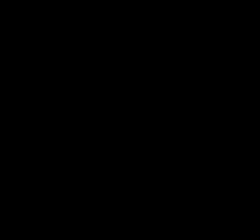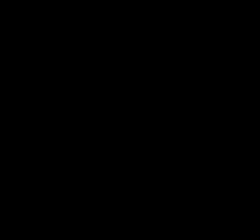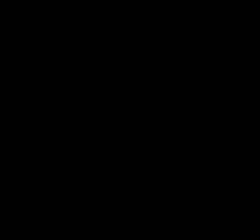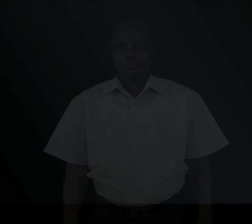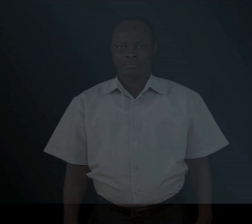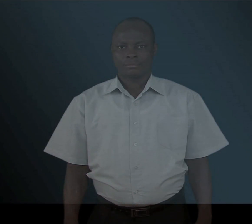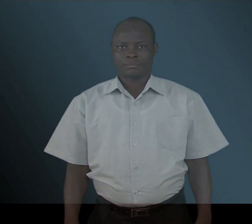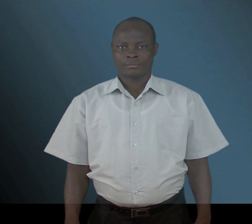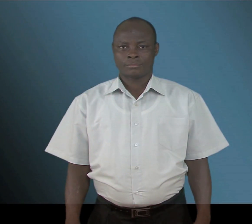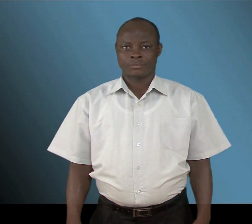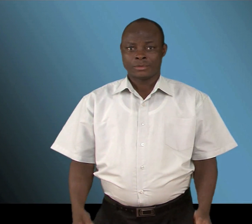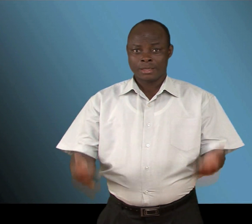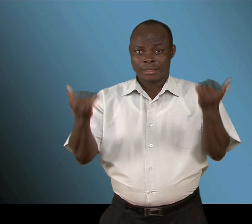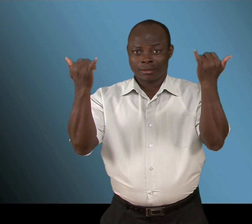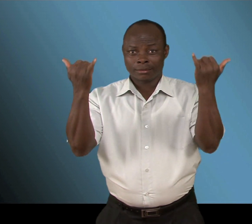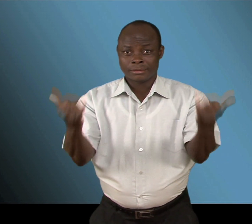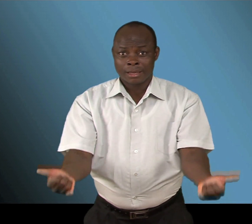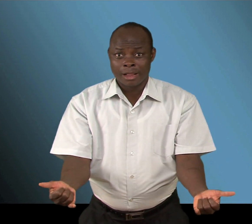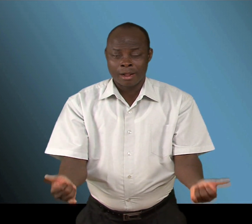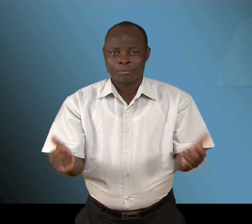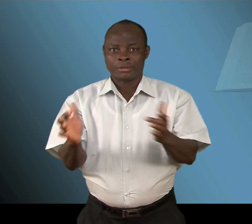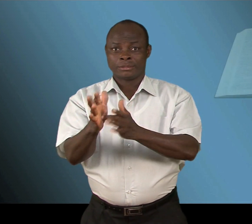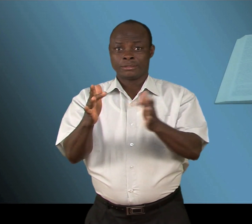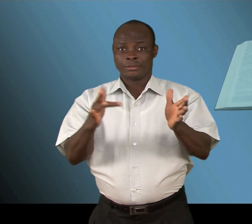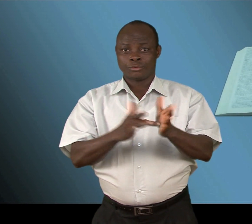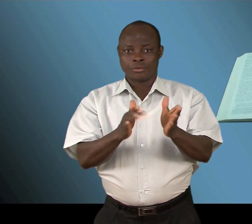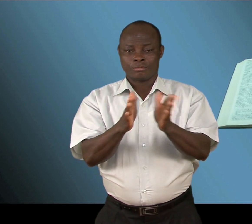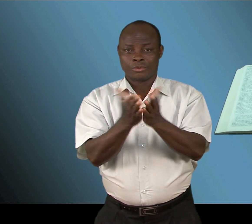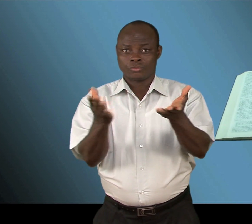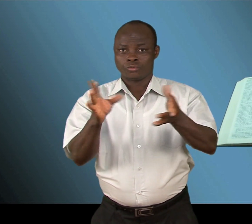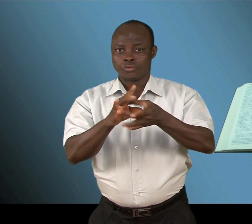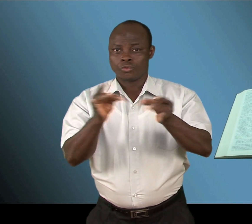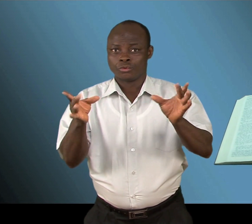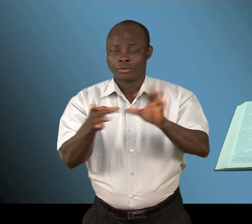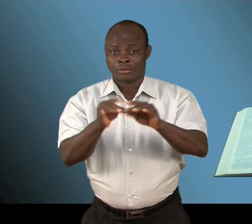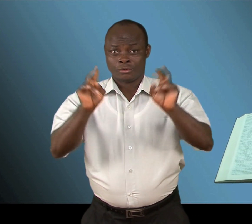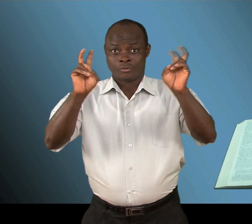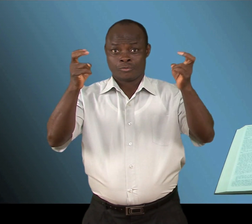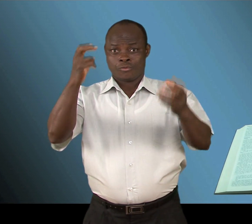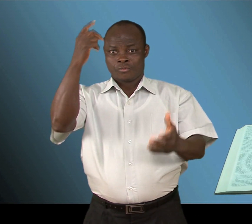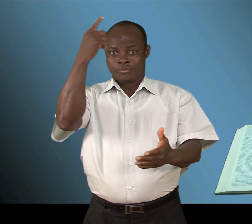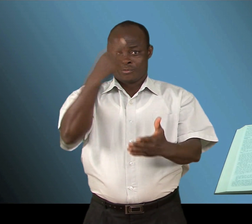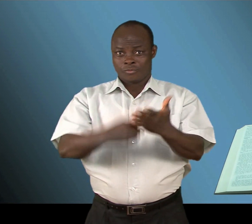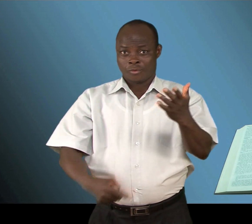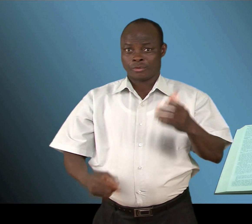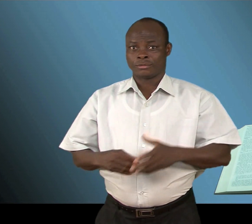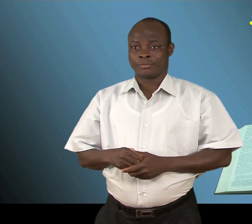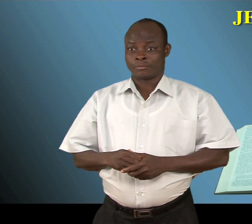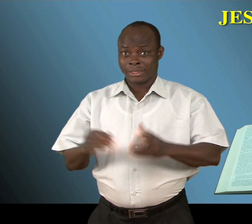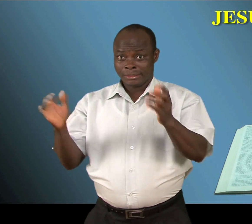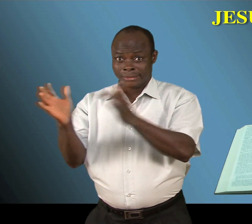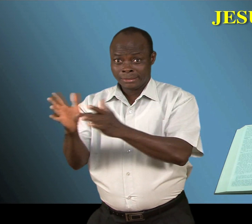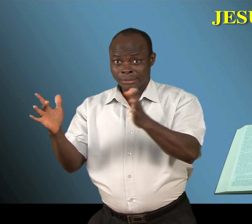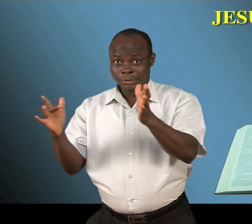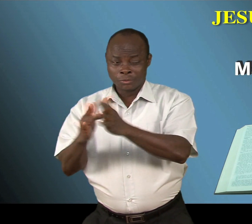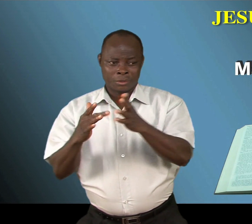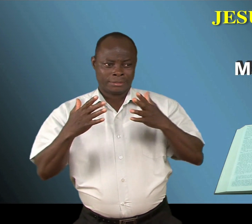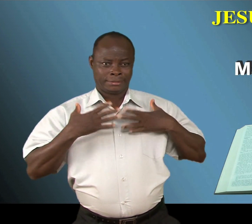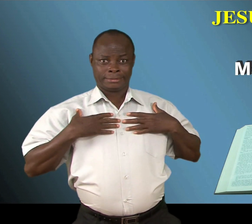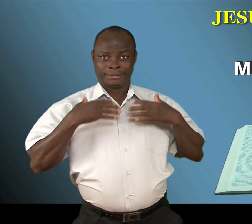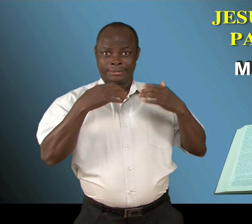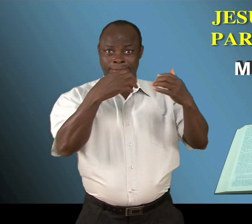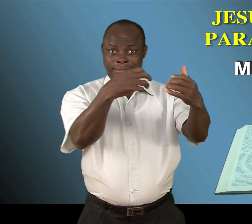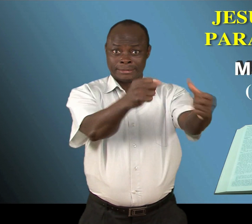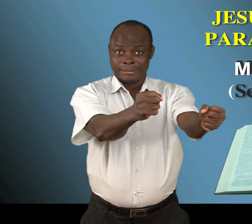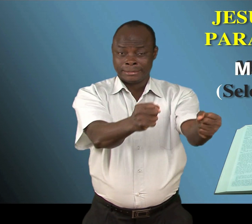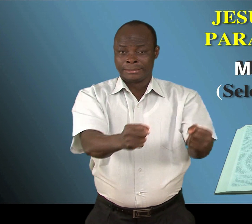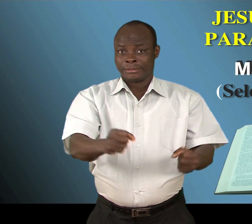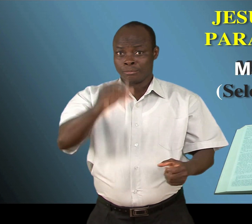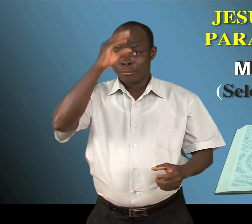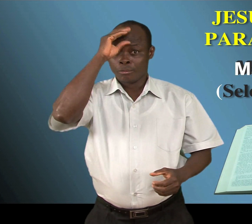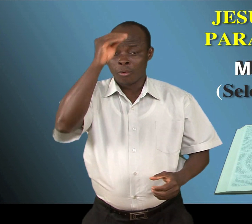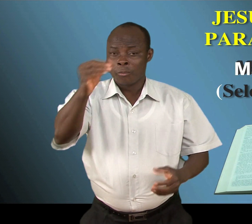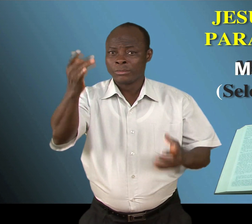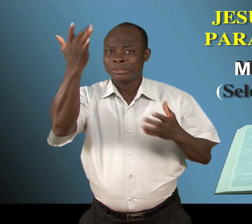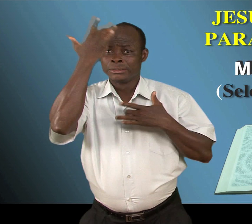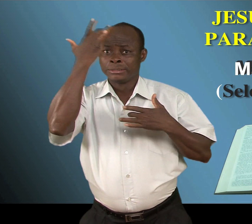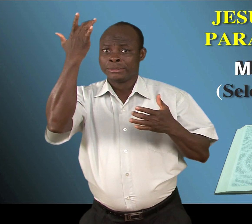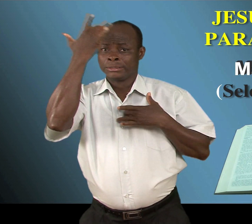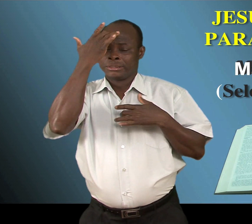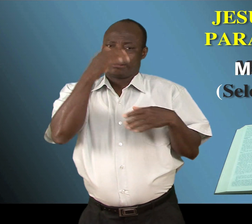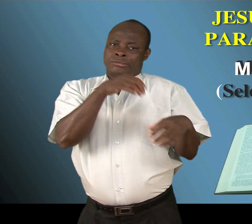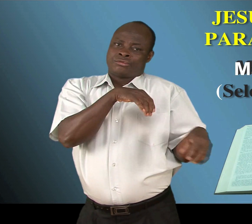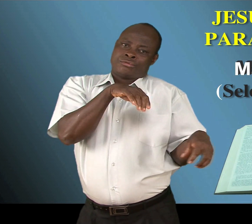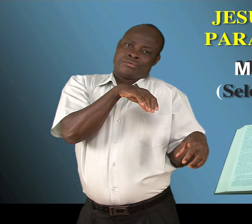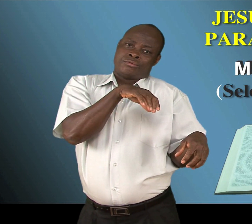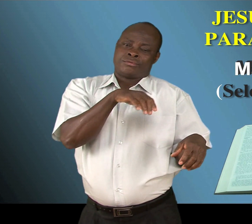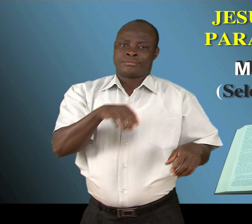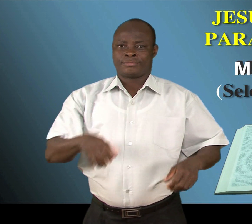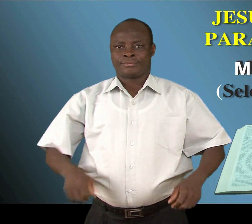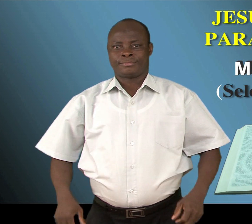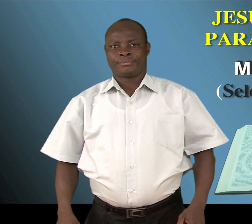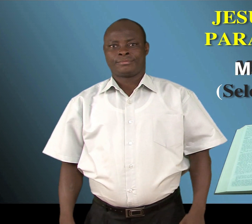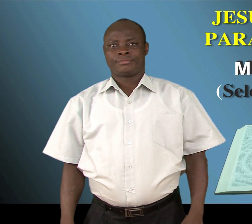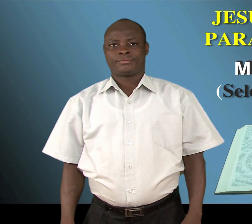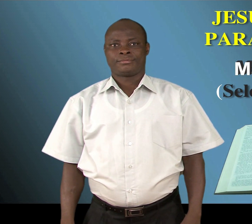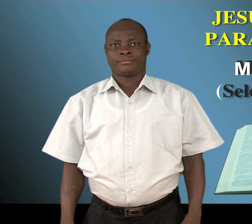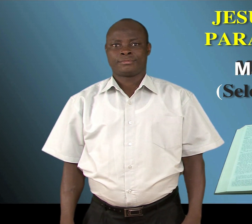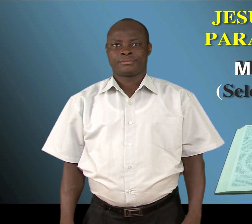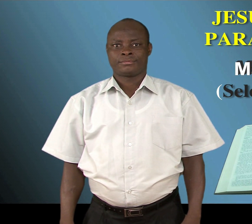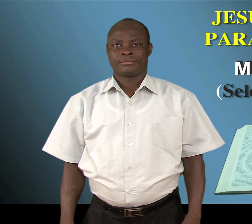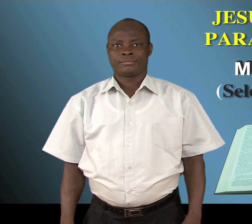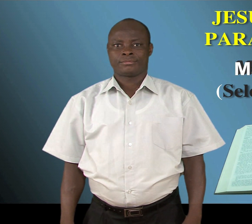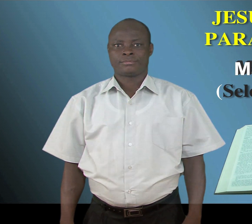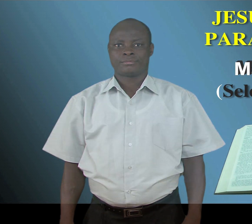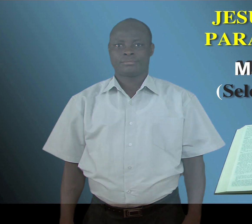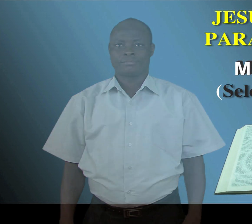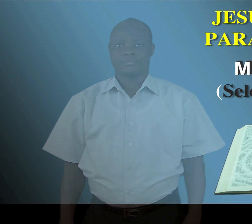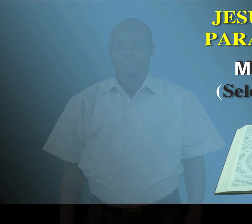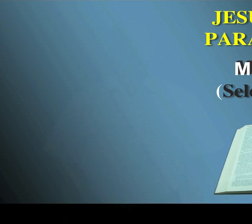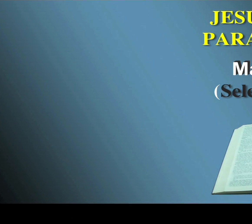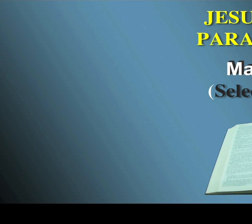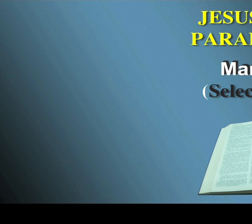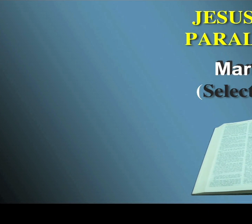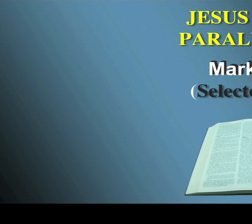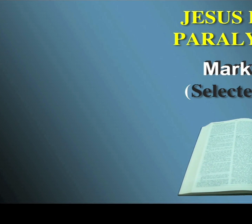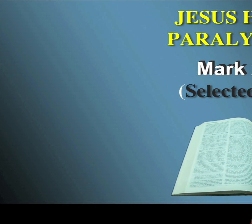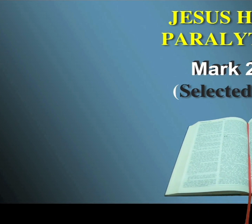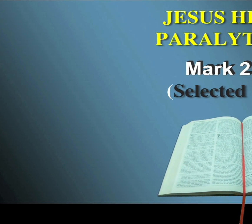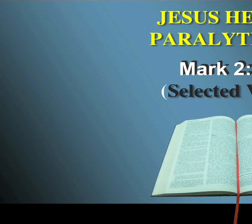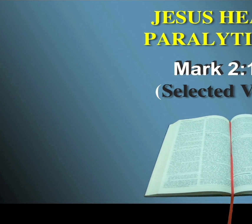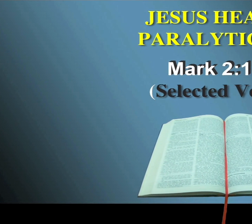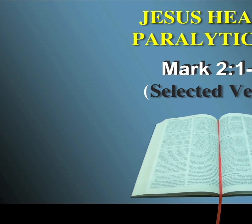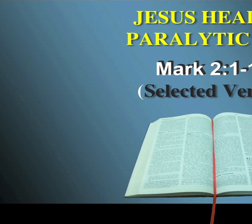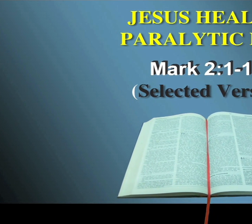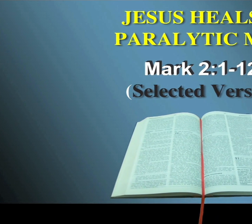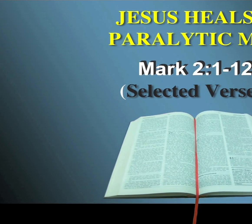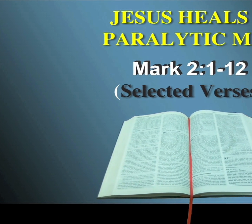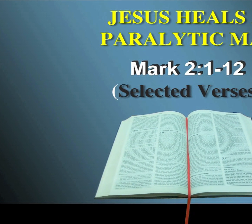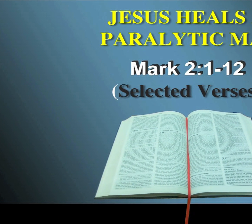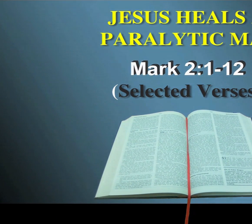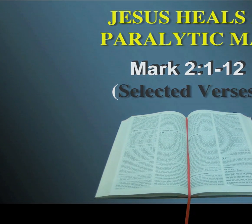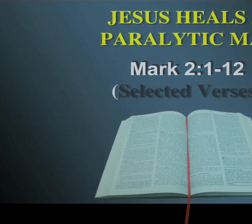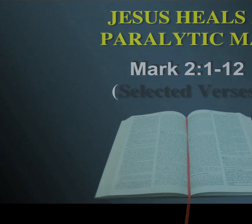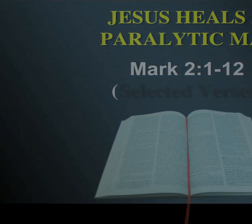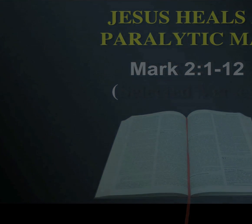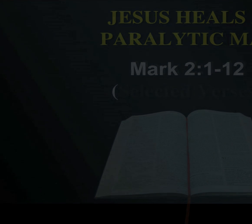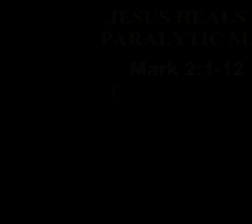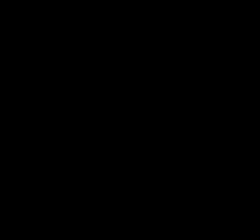Jesus heals a paralytic man